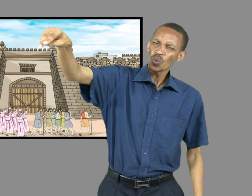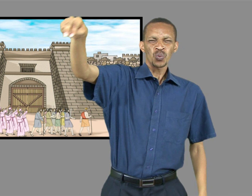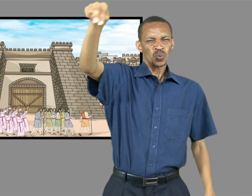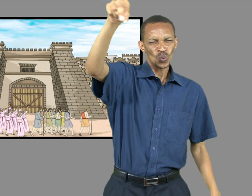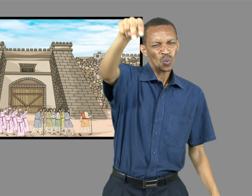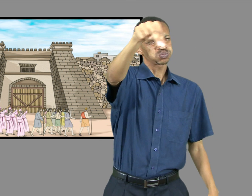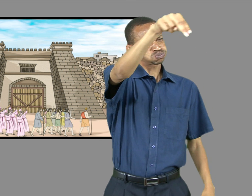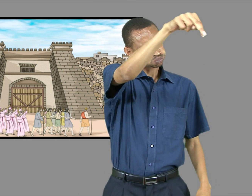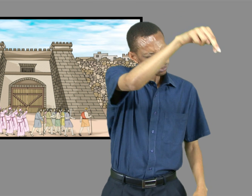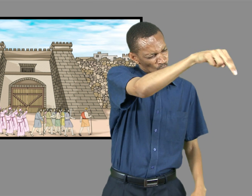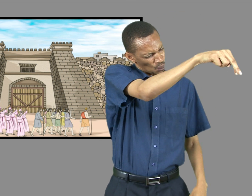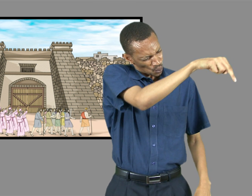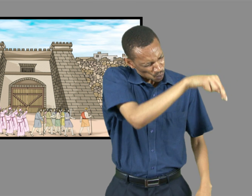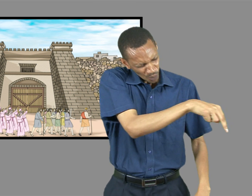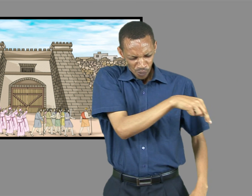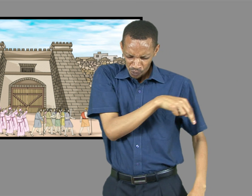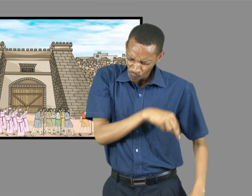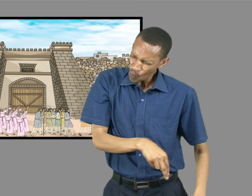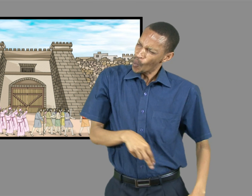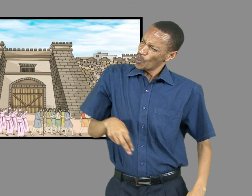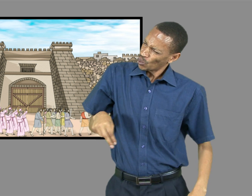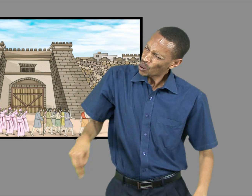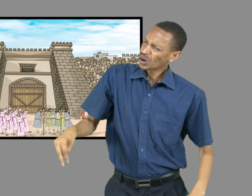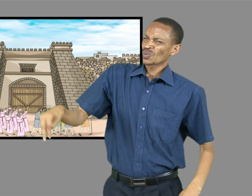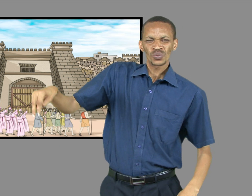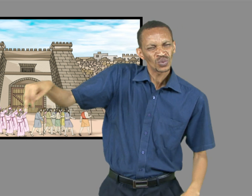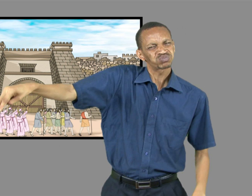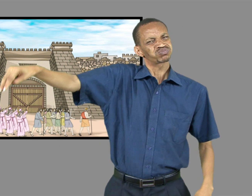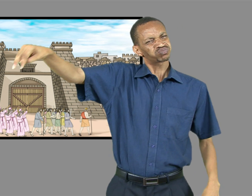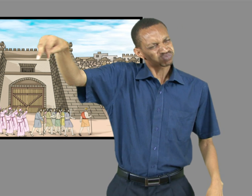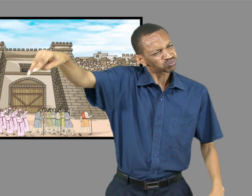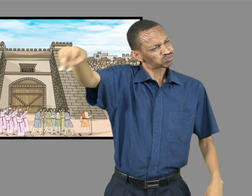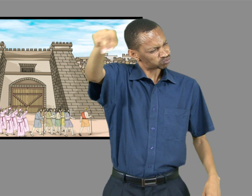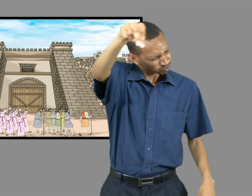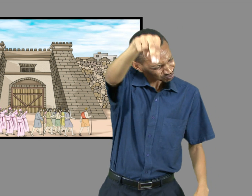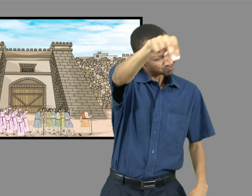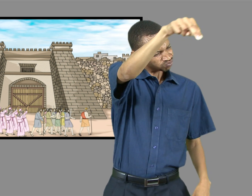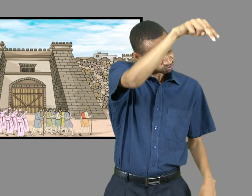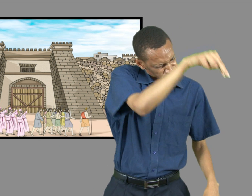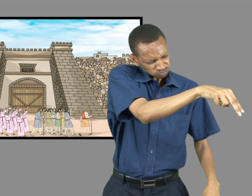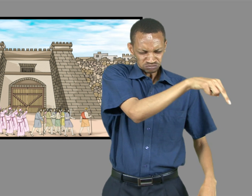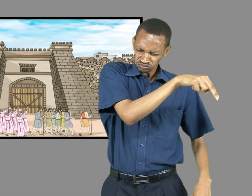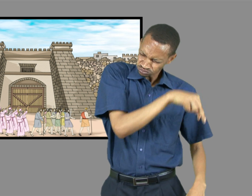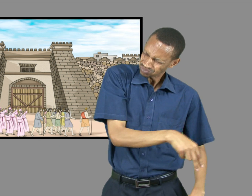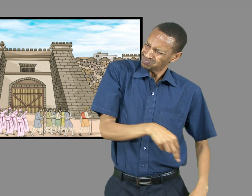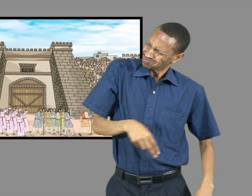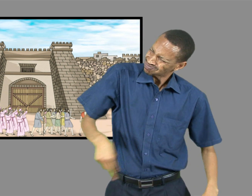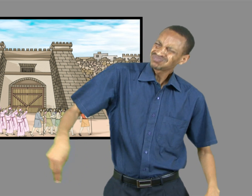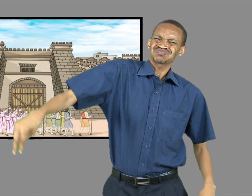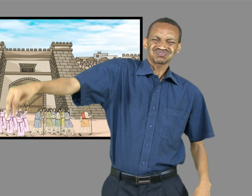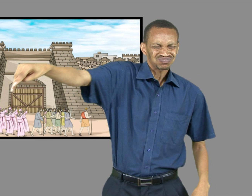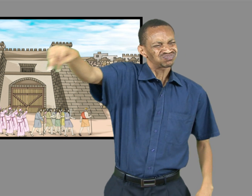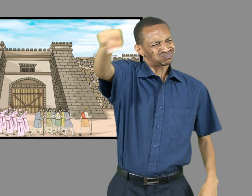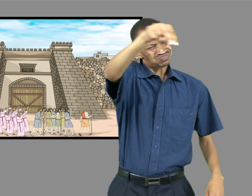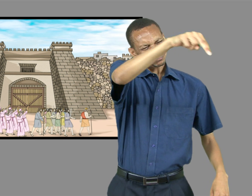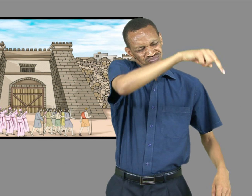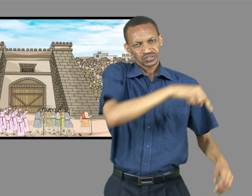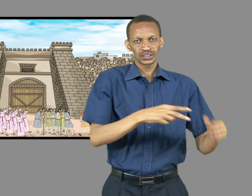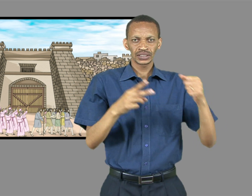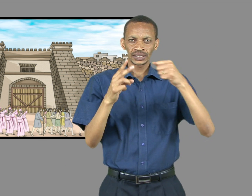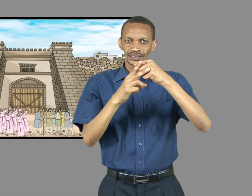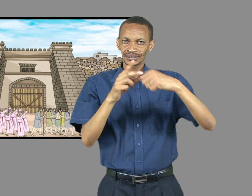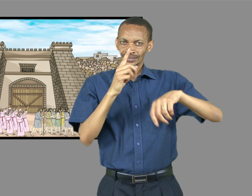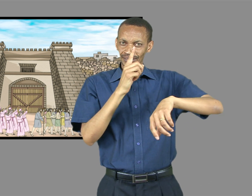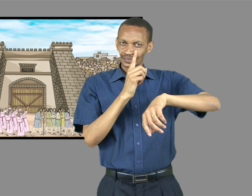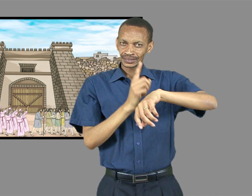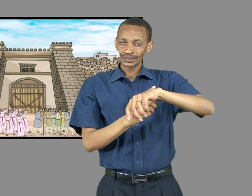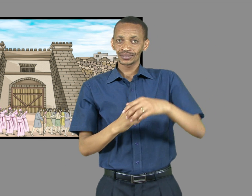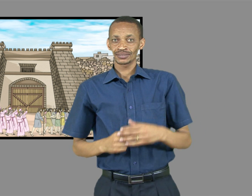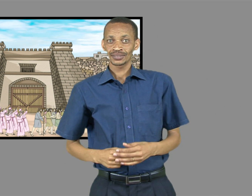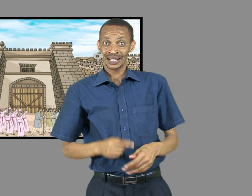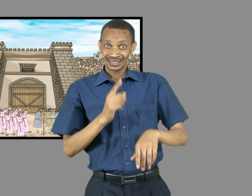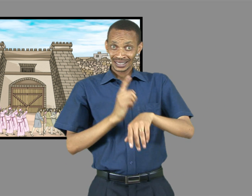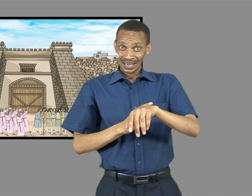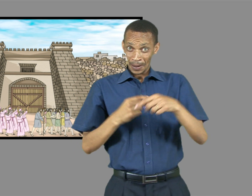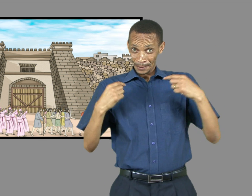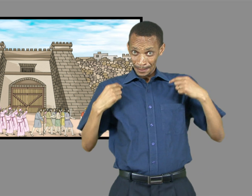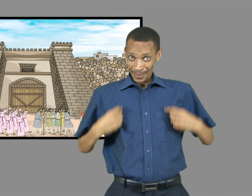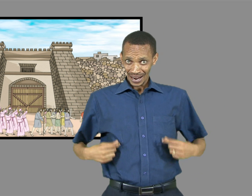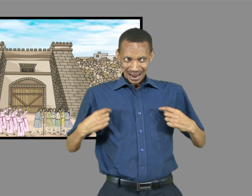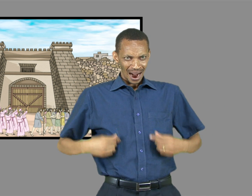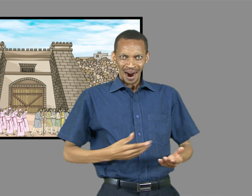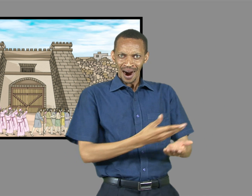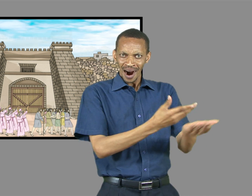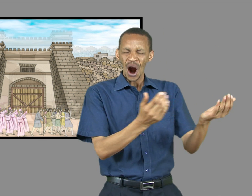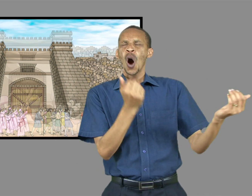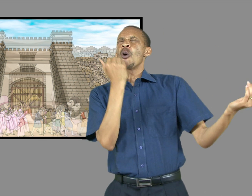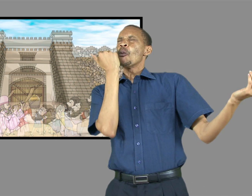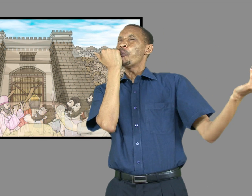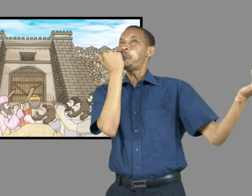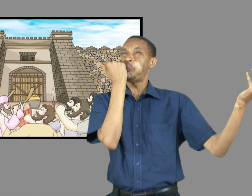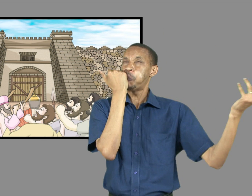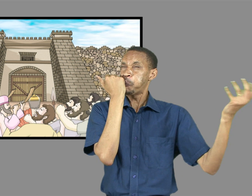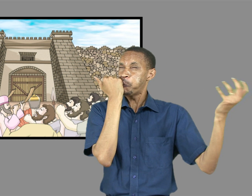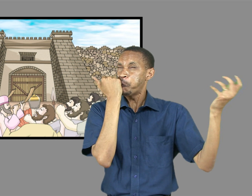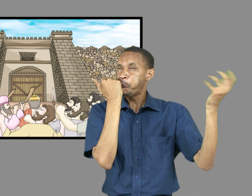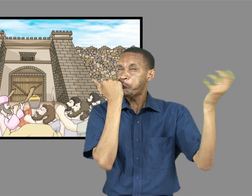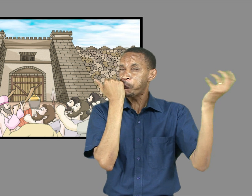That was the only day they circled the city seven times.